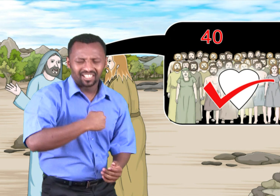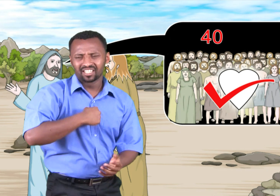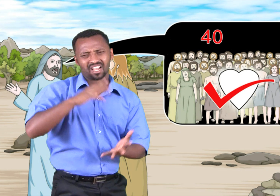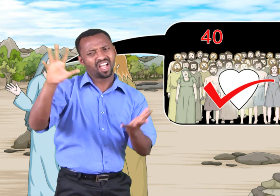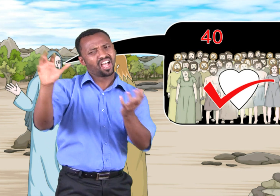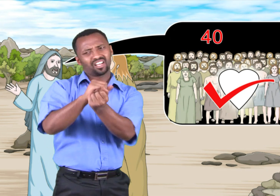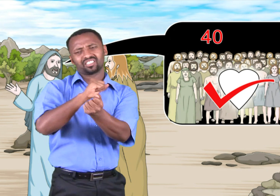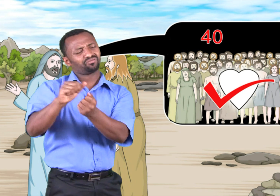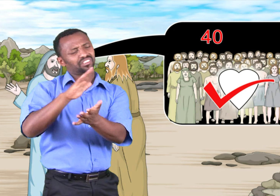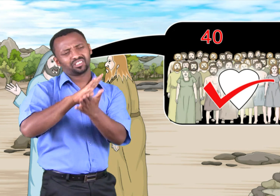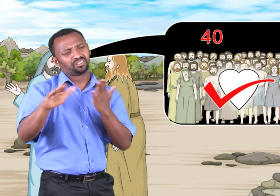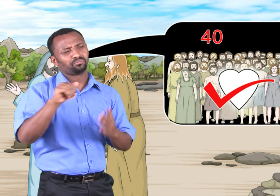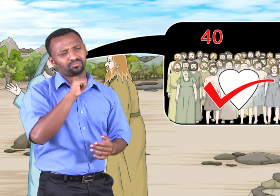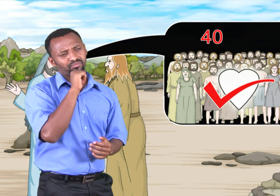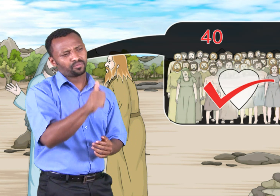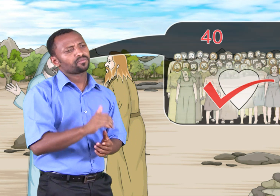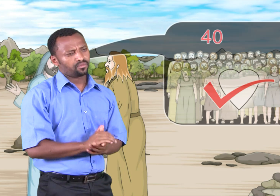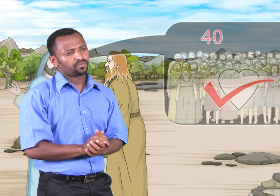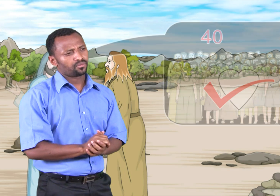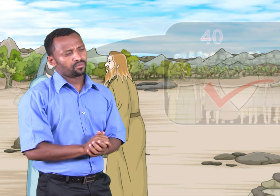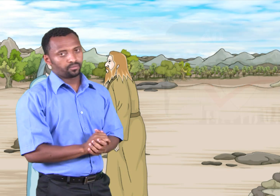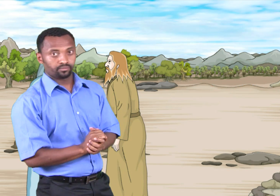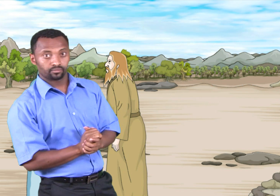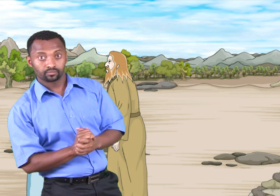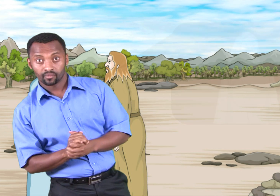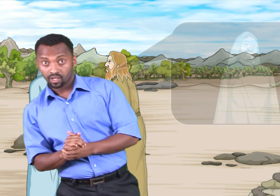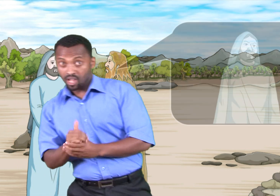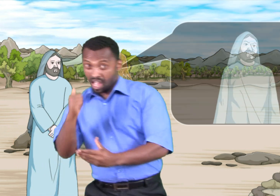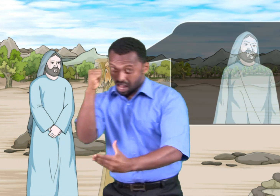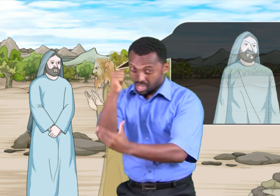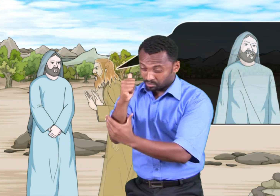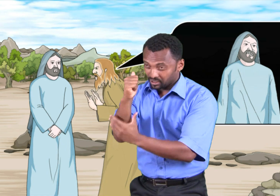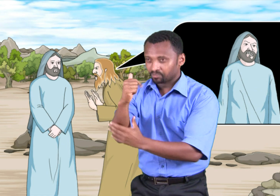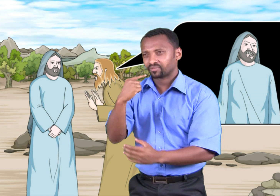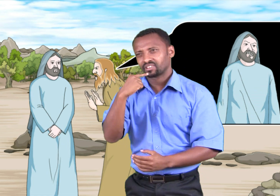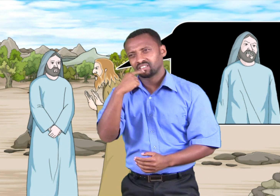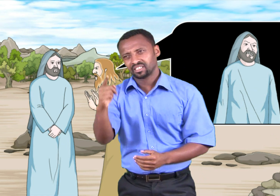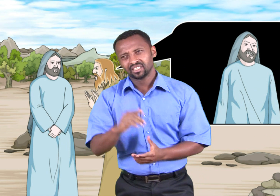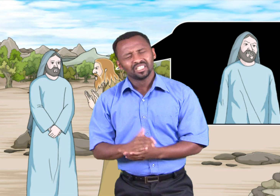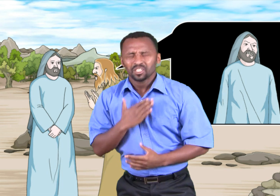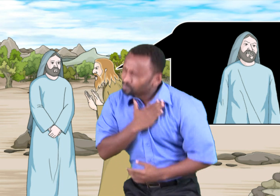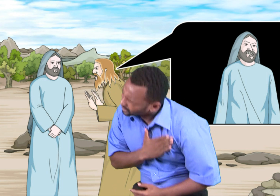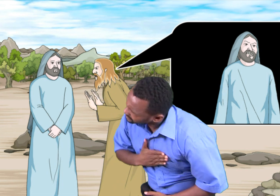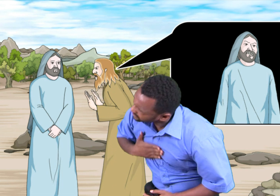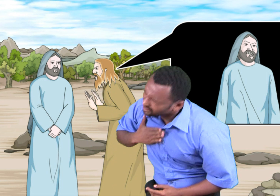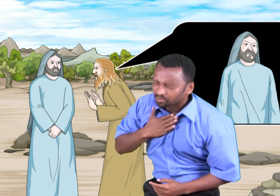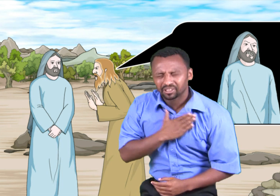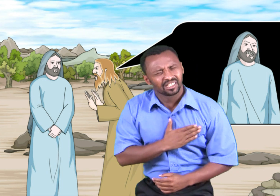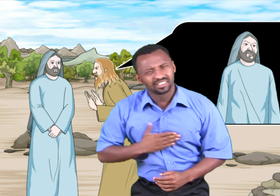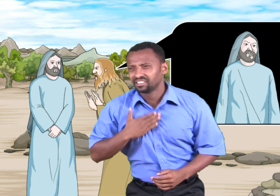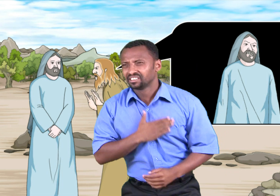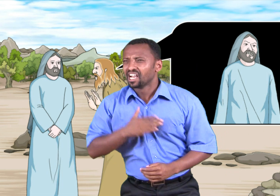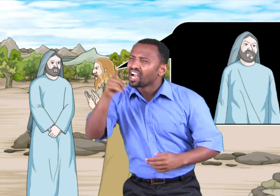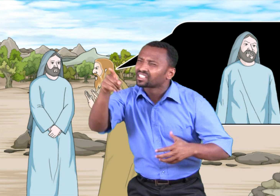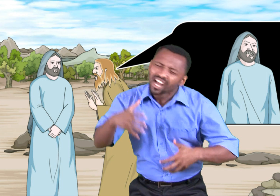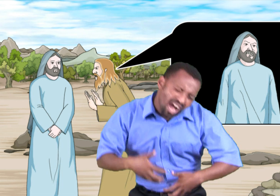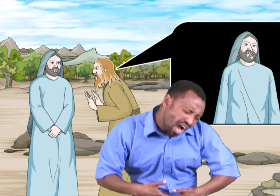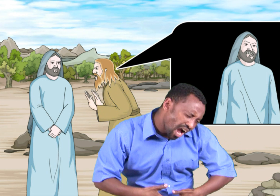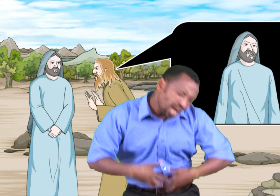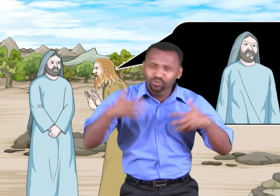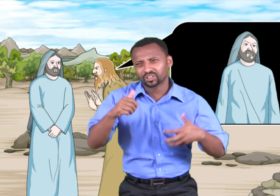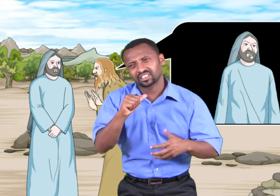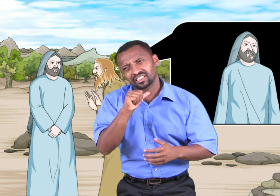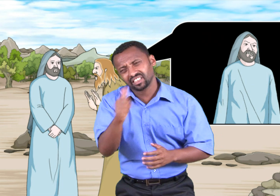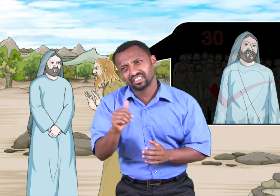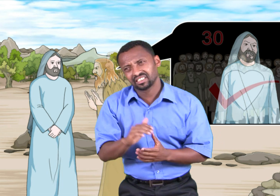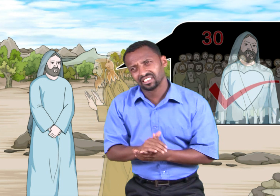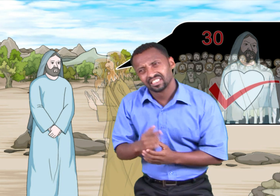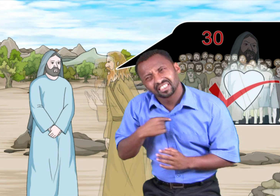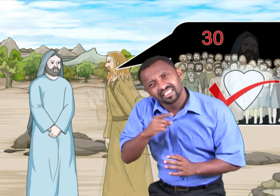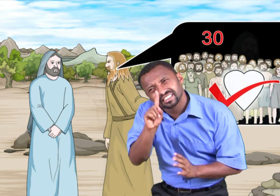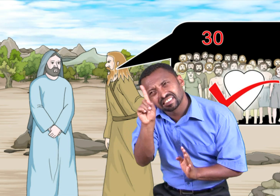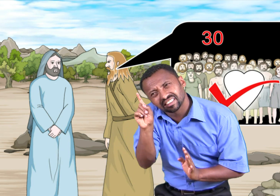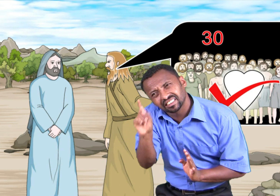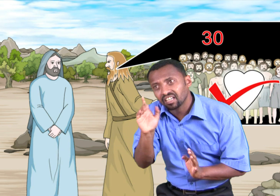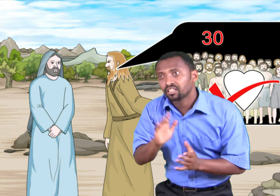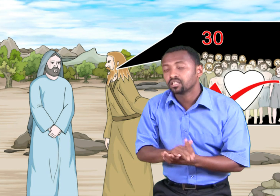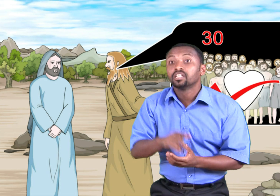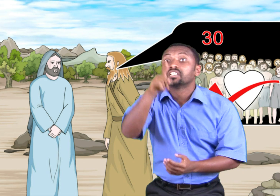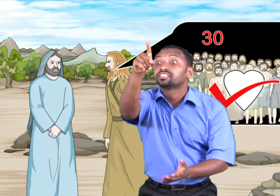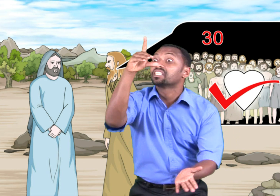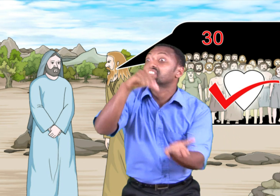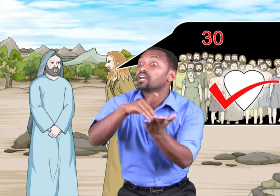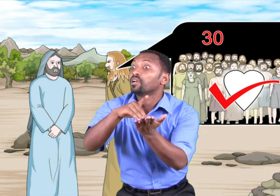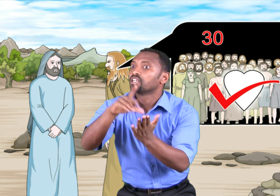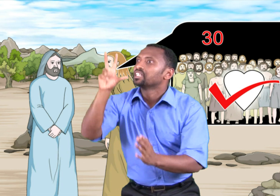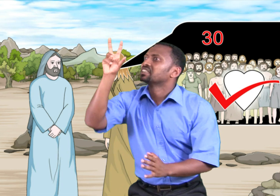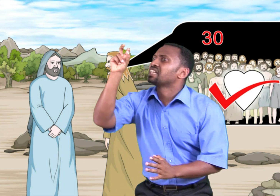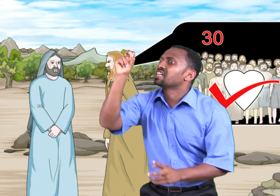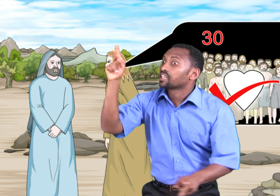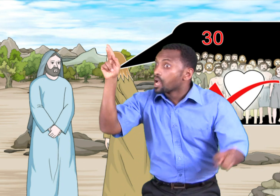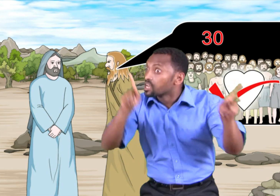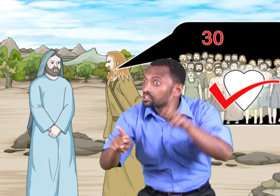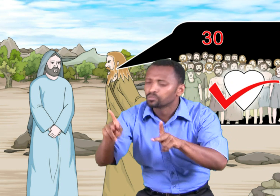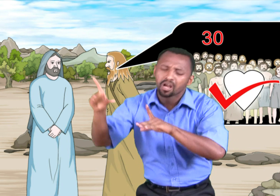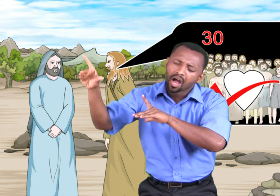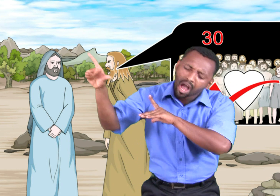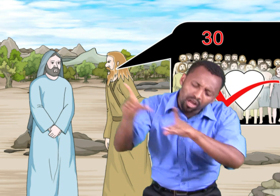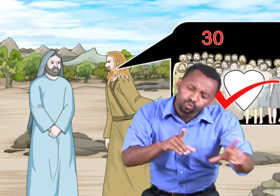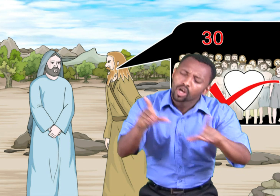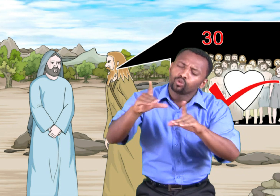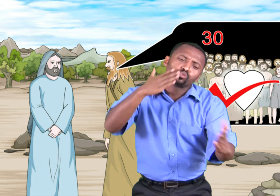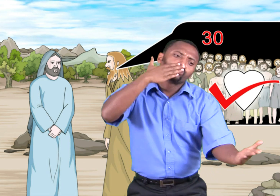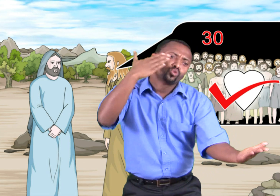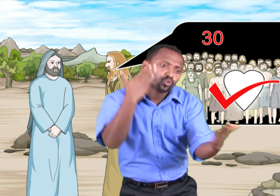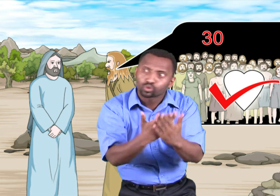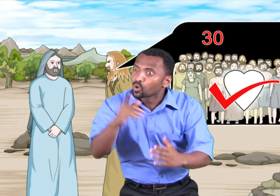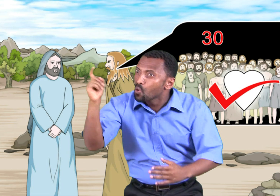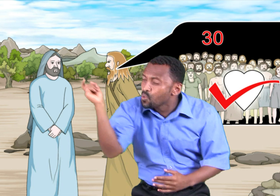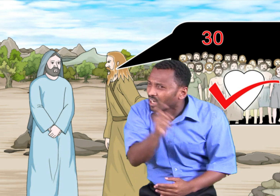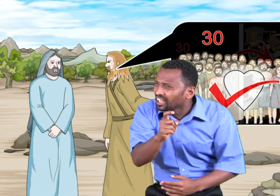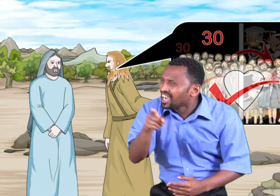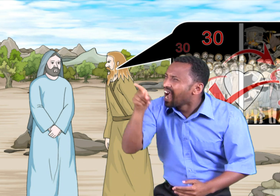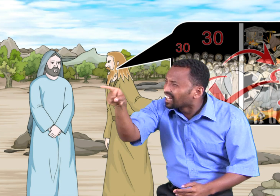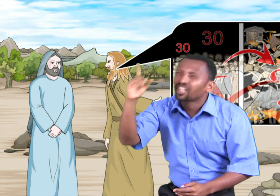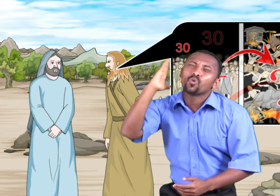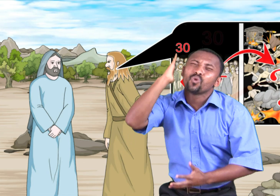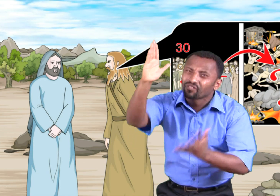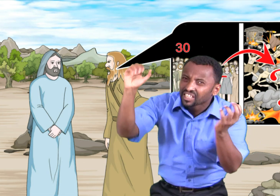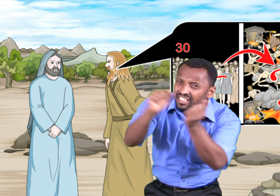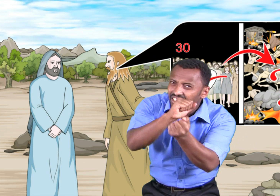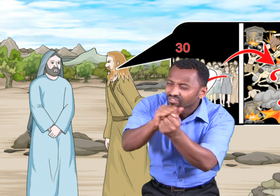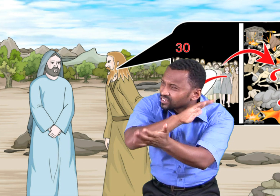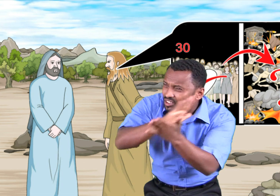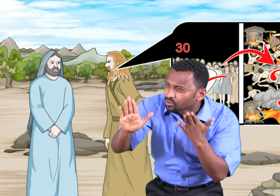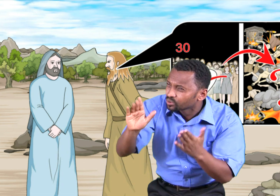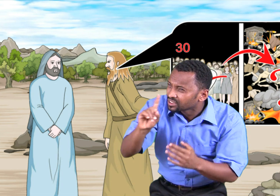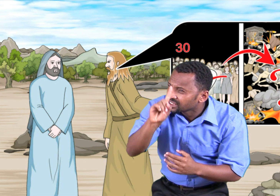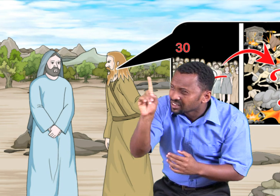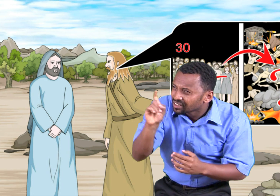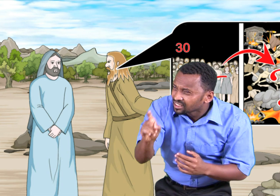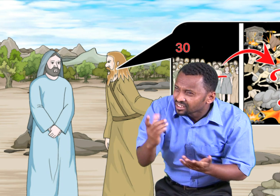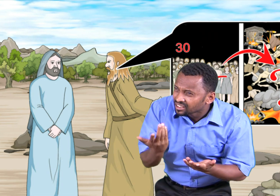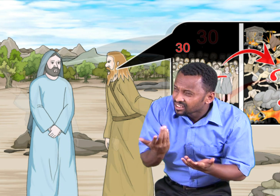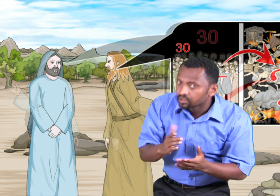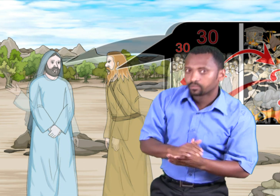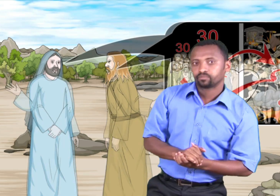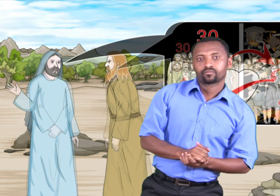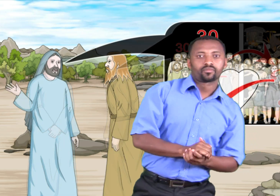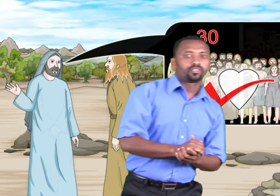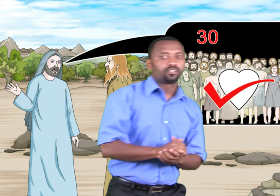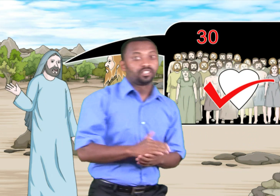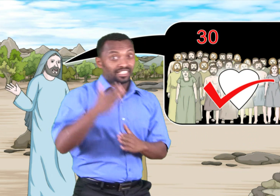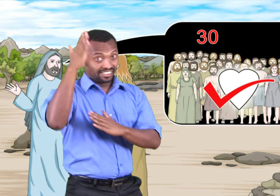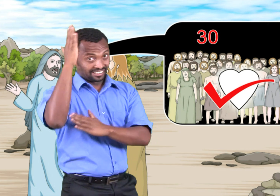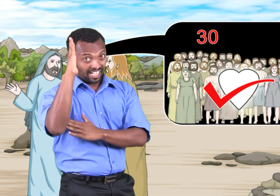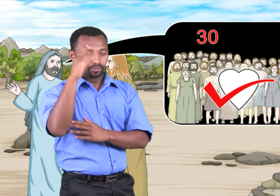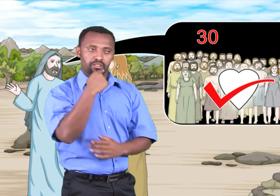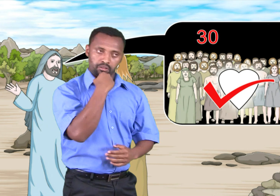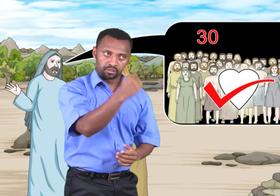Then Abraham said, “May the Lord not be angry, but let me speak further. Suppose thirty are found there?”